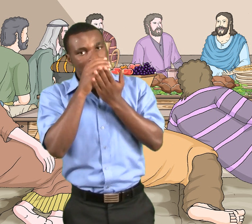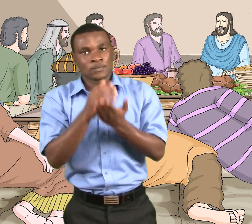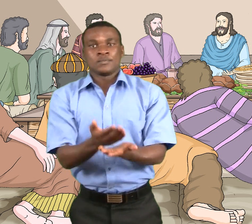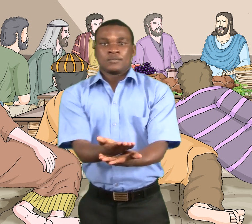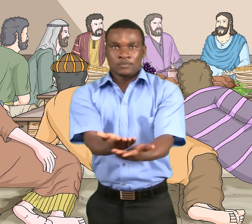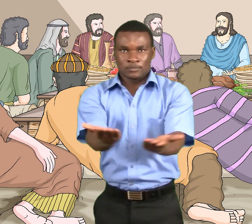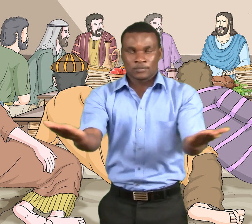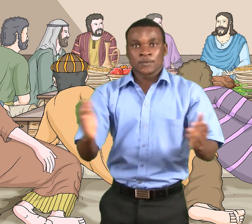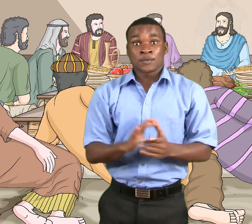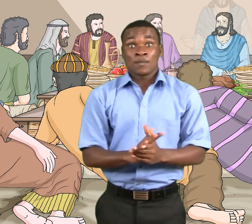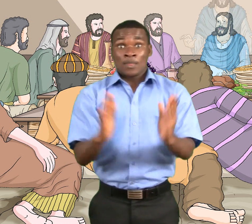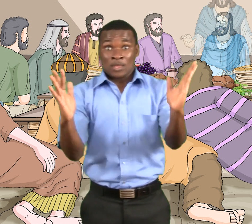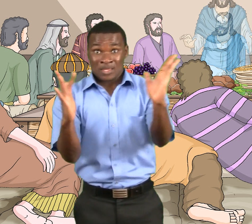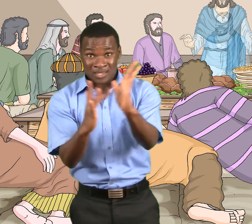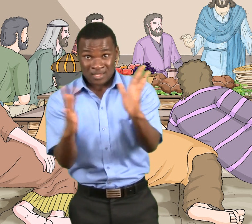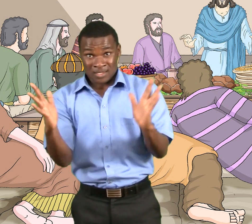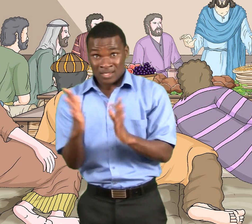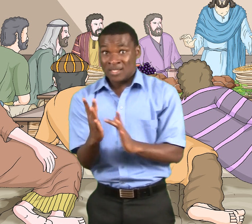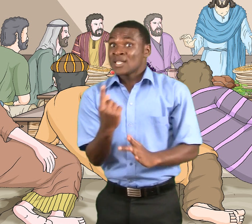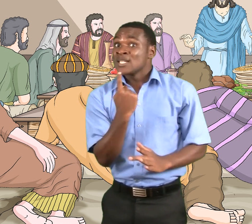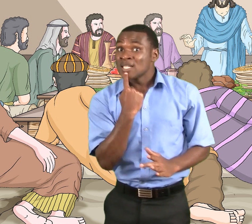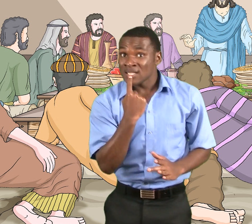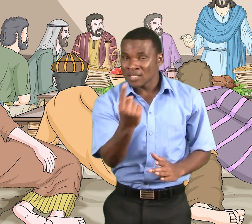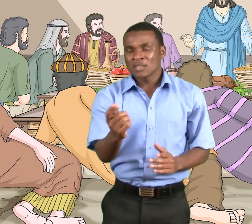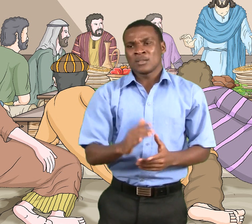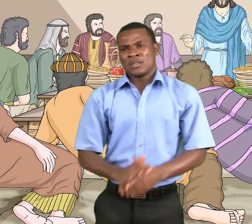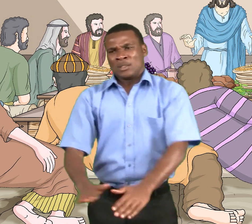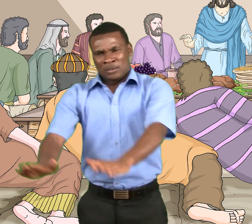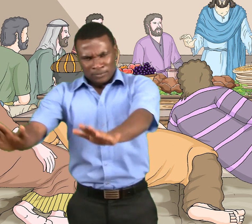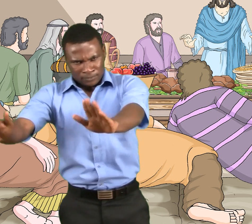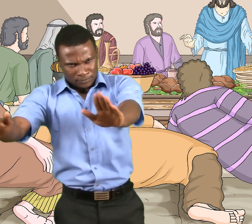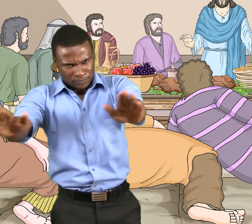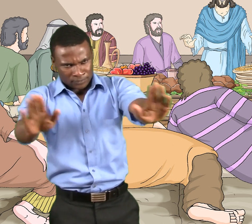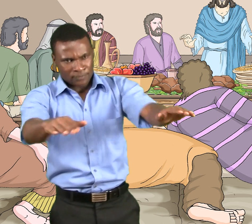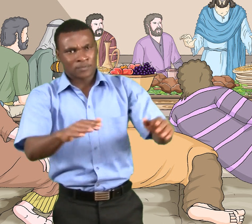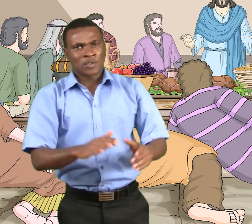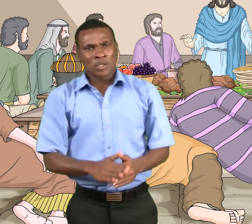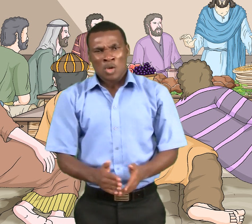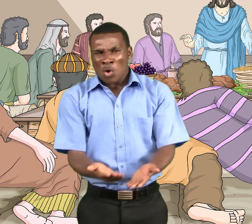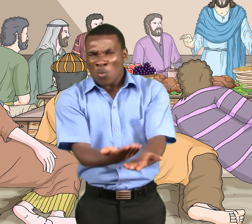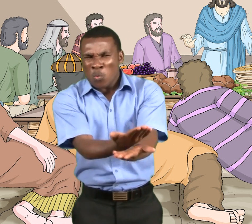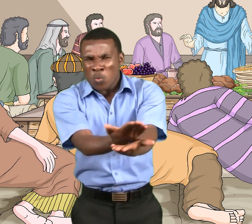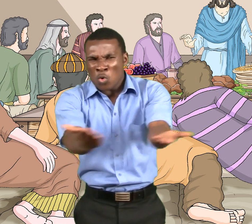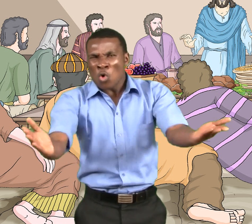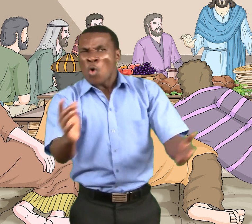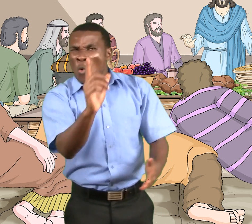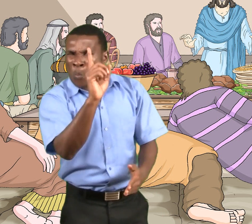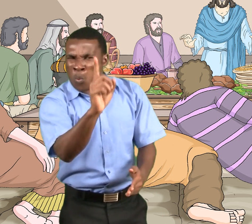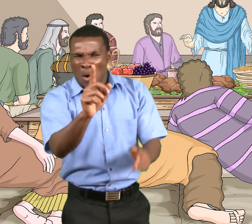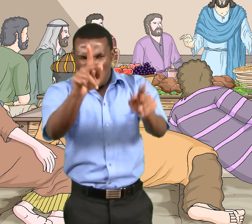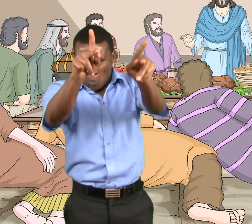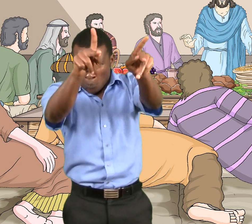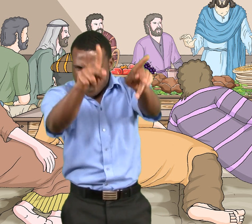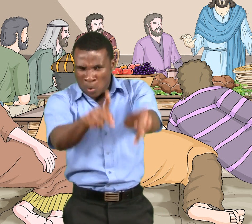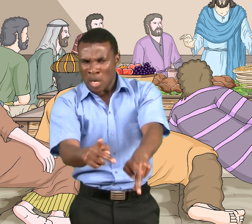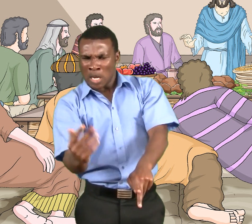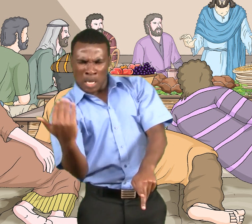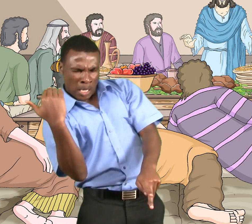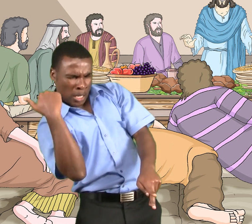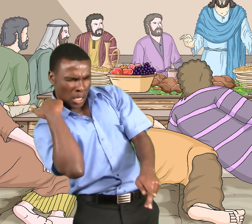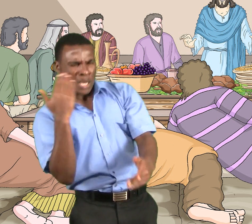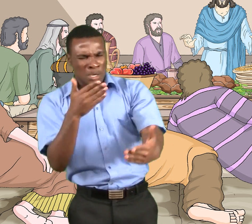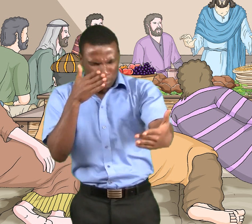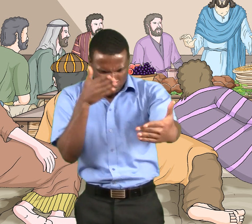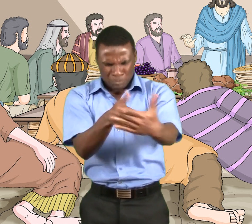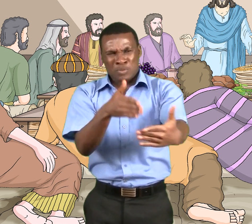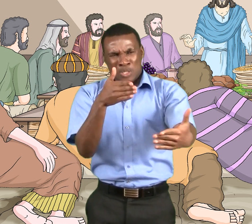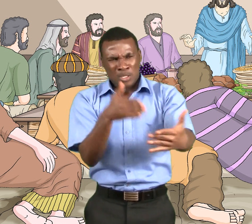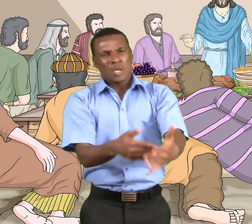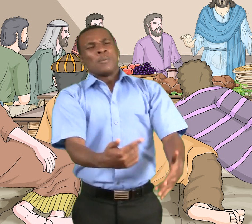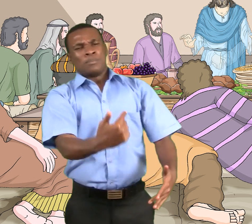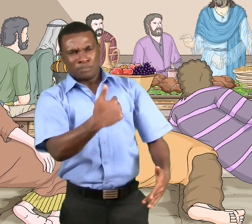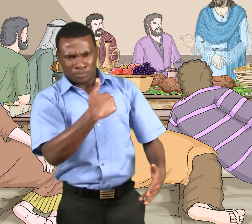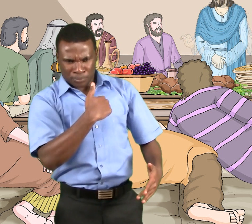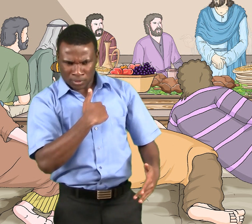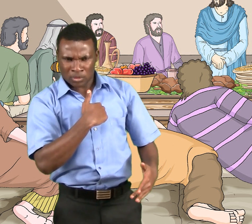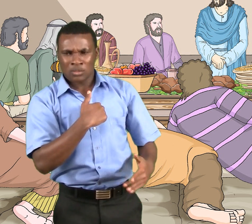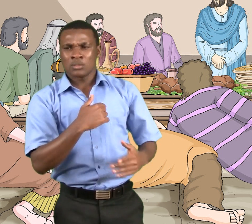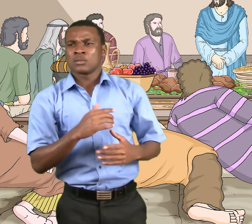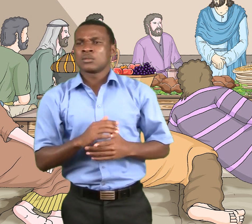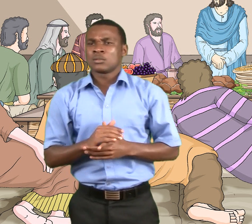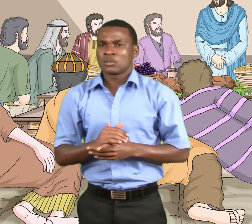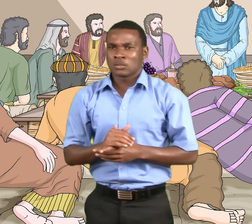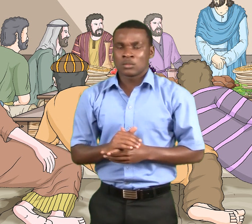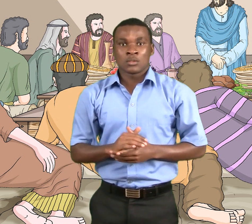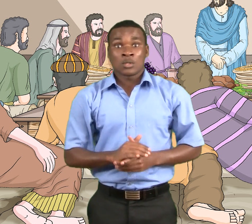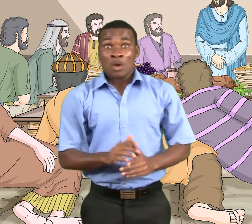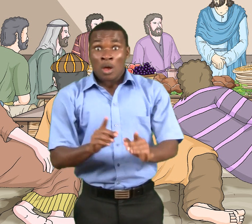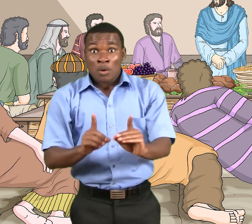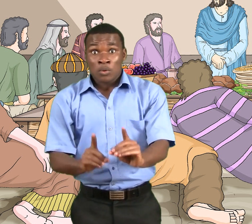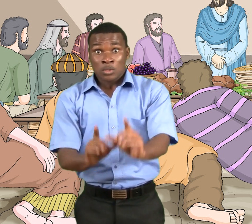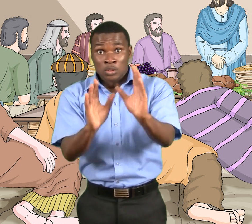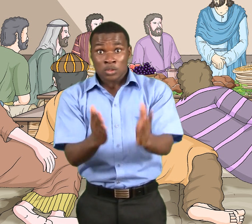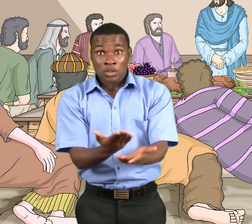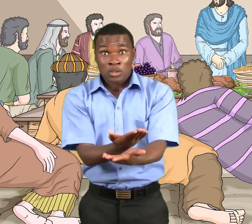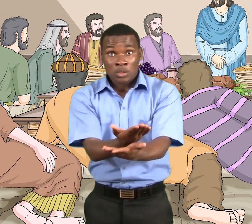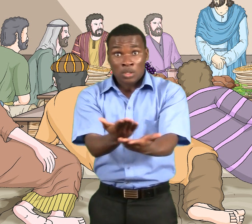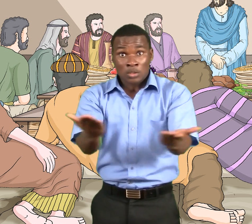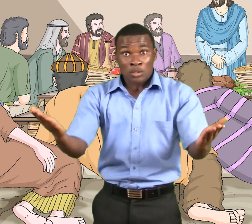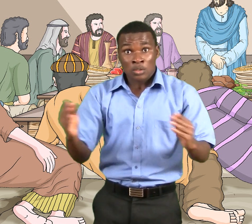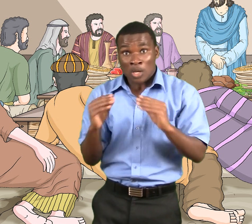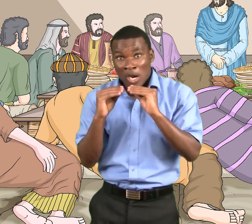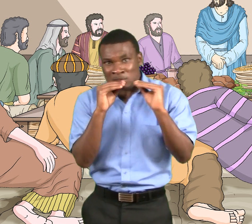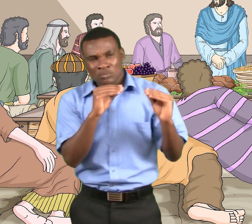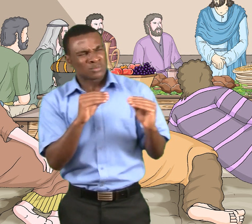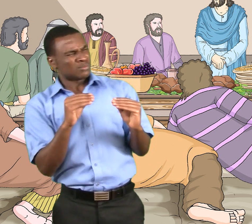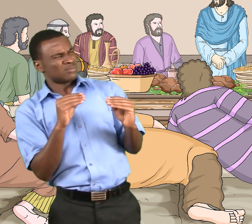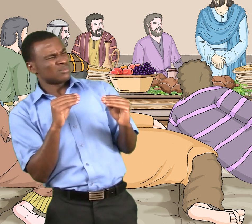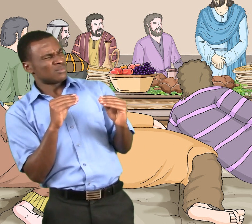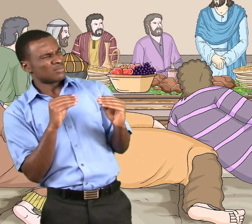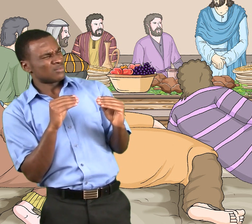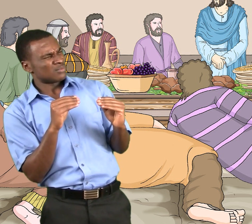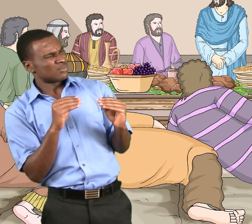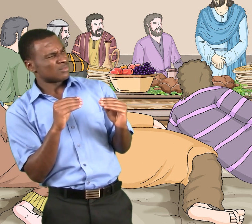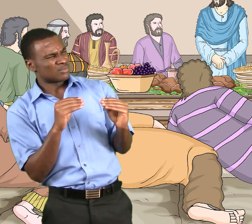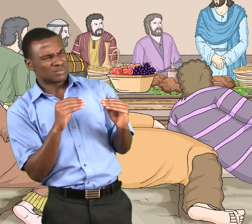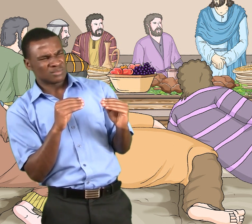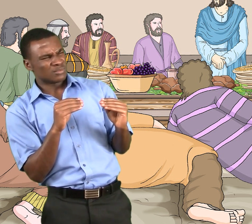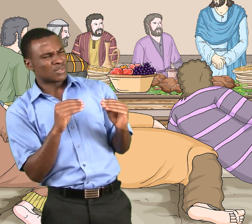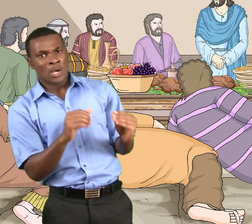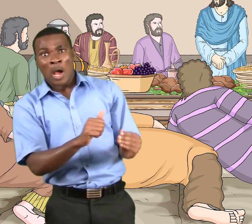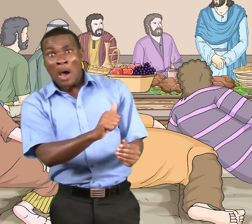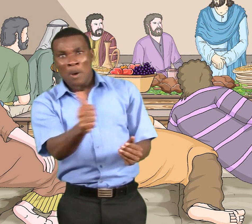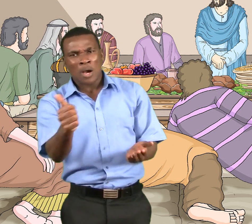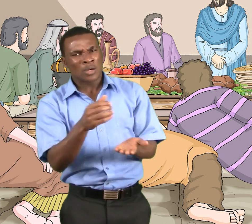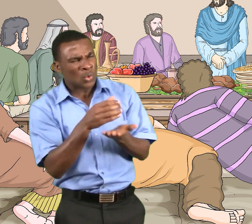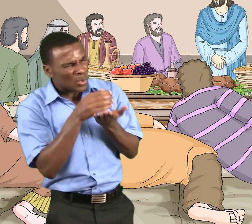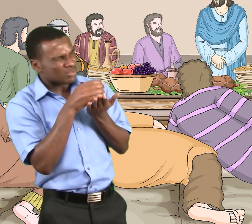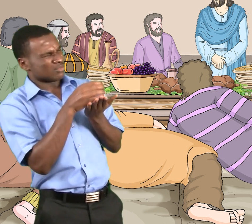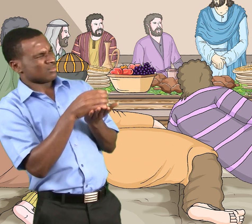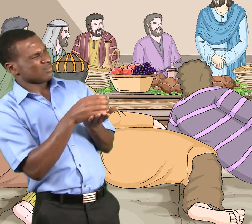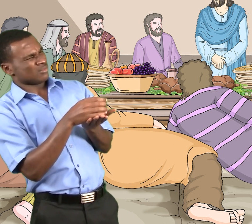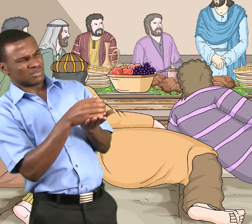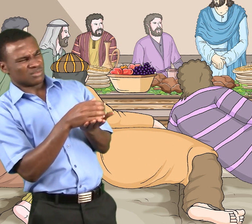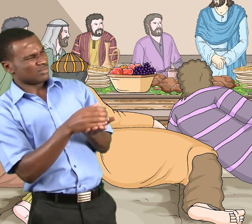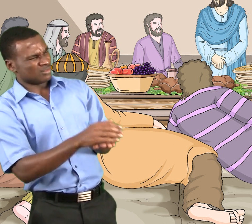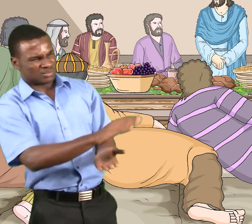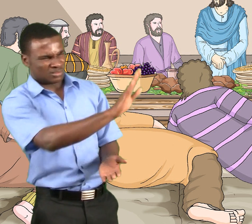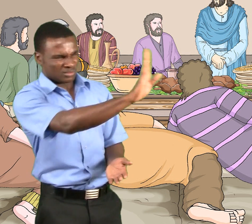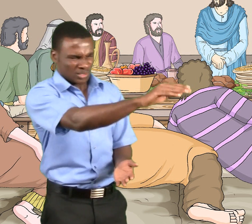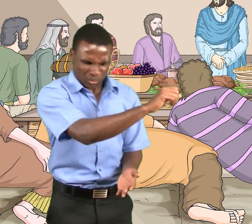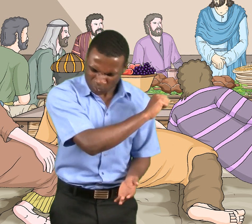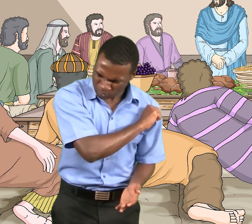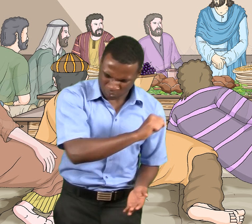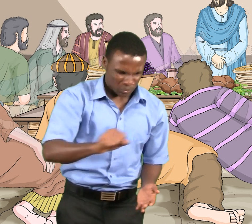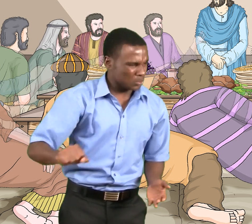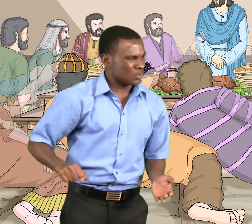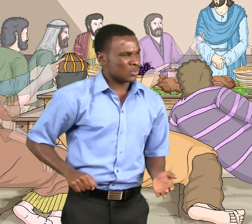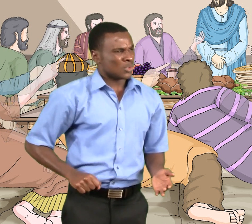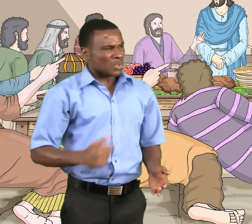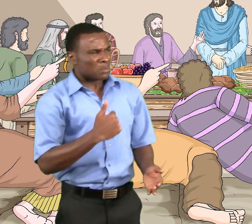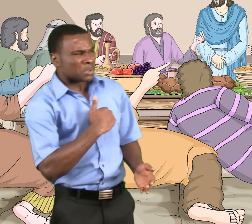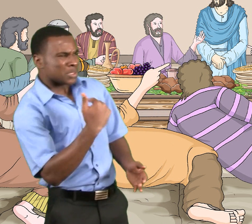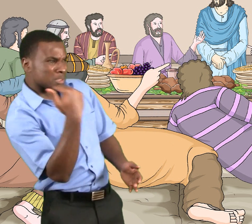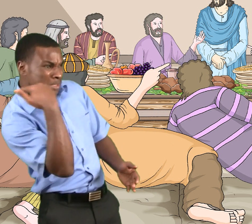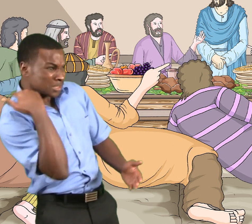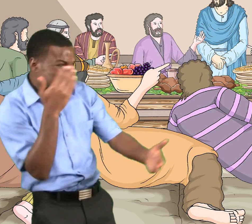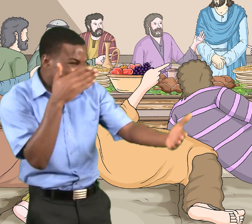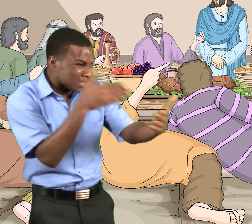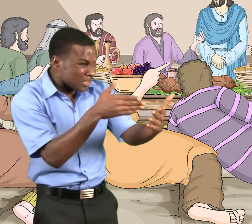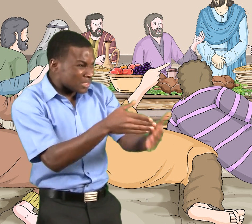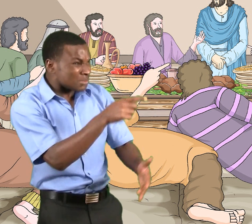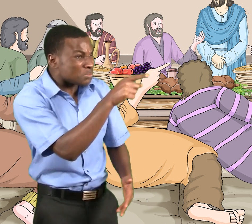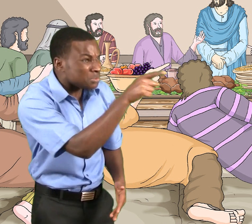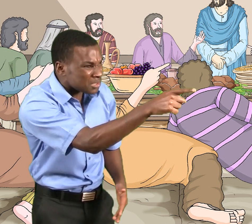And while they were eating, He said to them, “Truly I tell you, one of you will betray Me.”